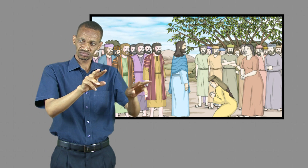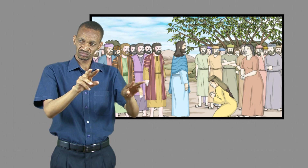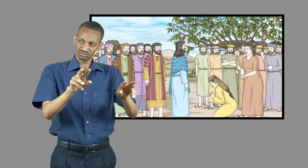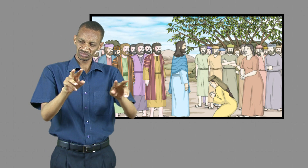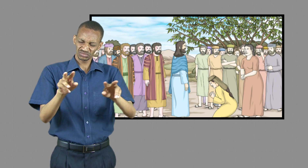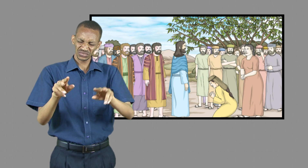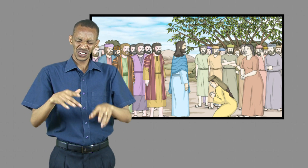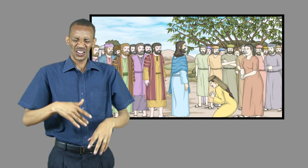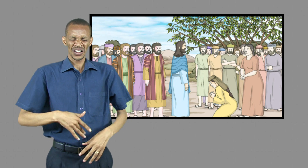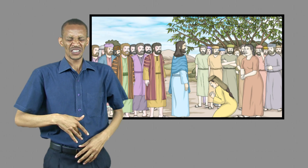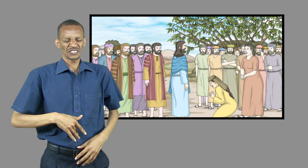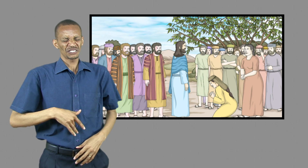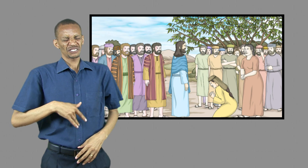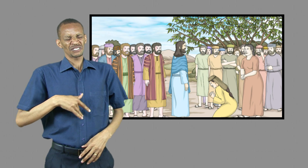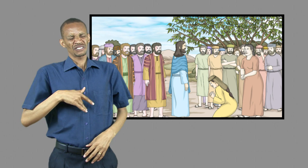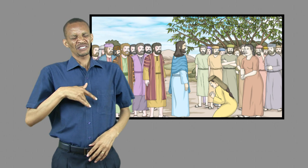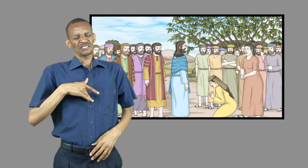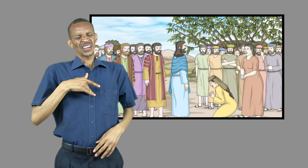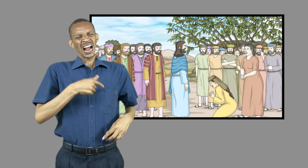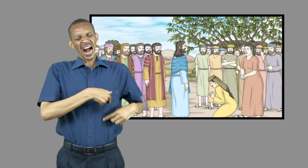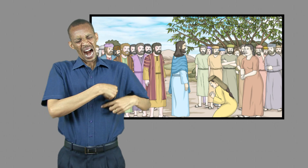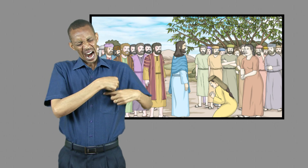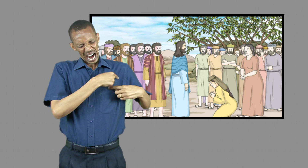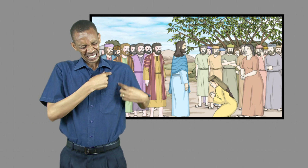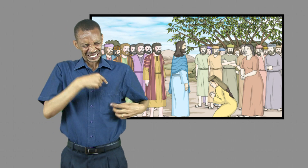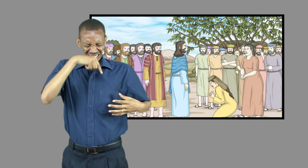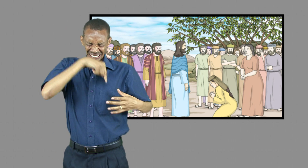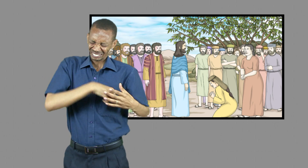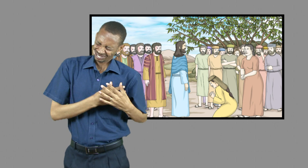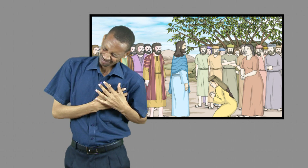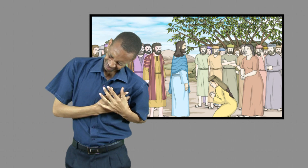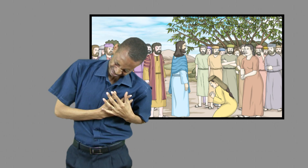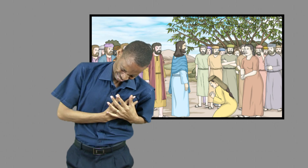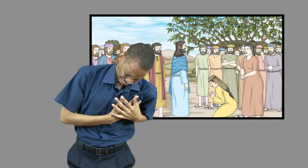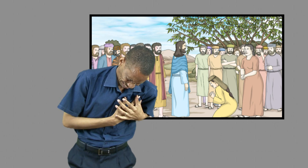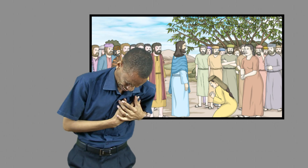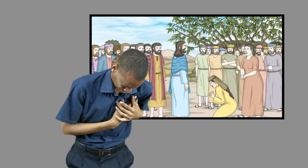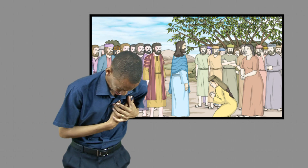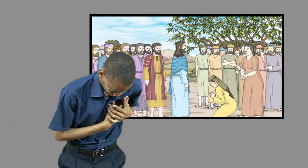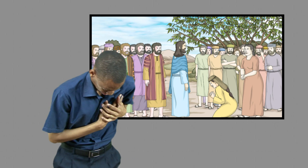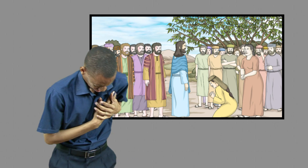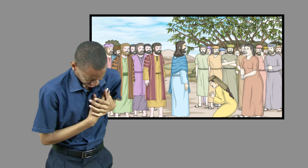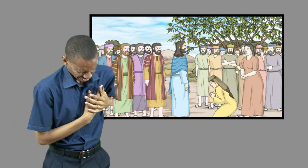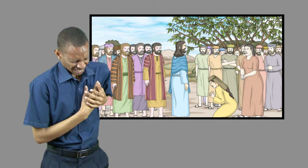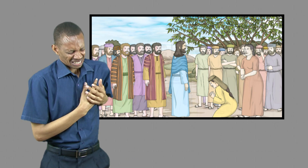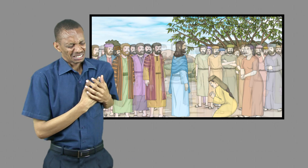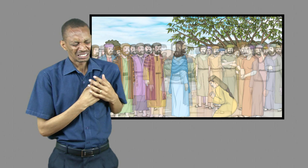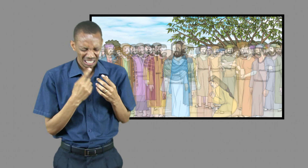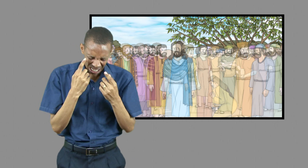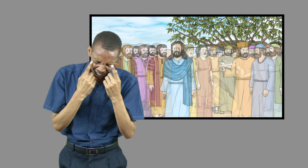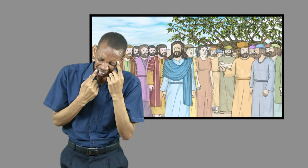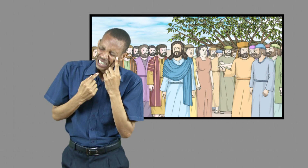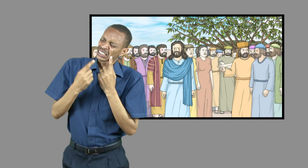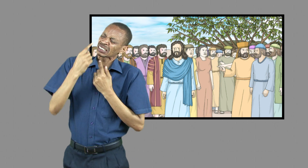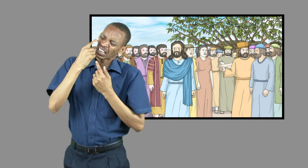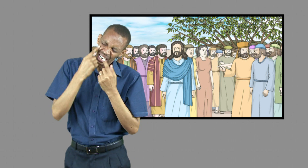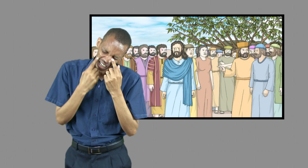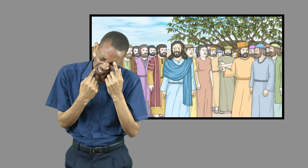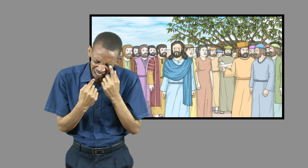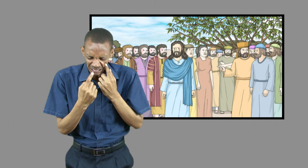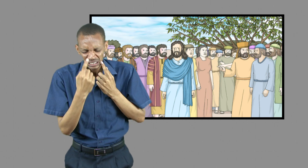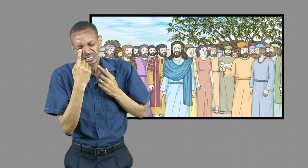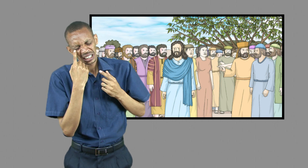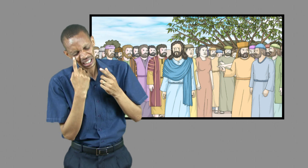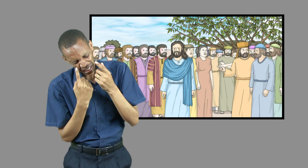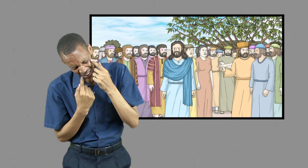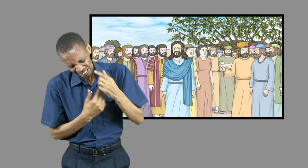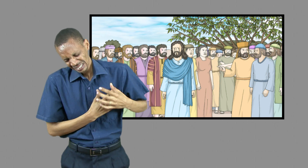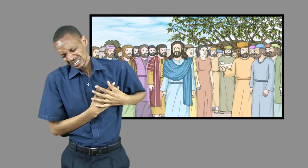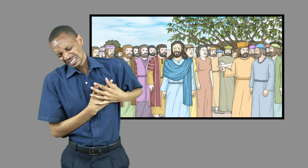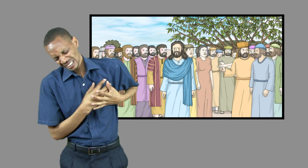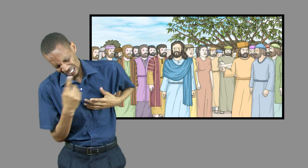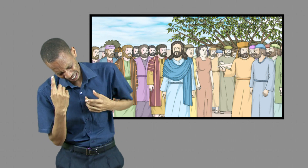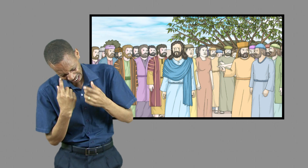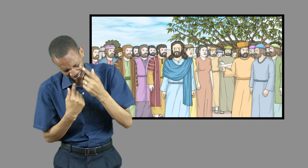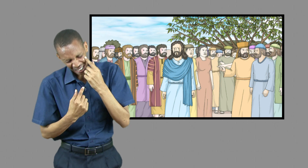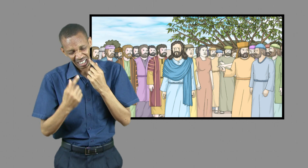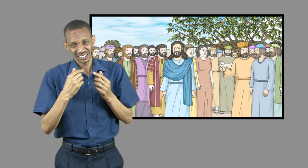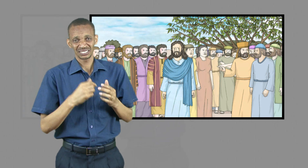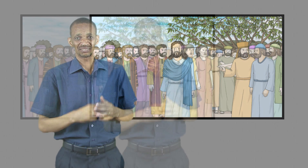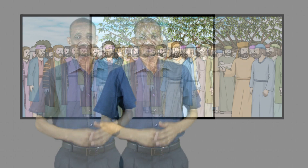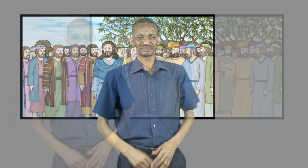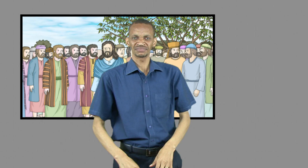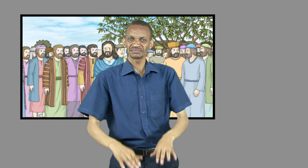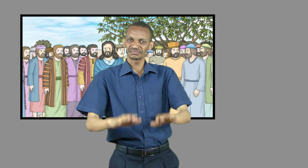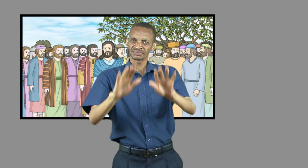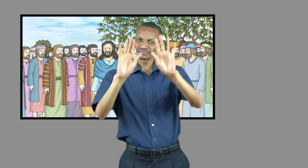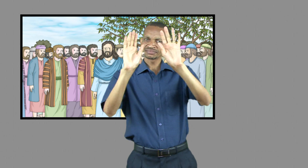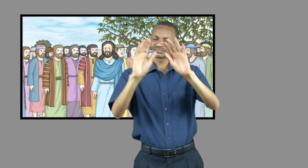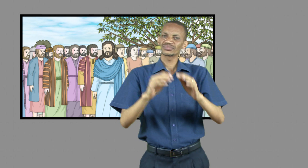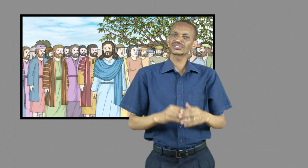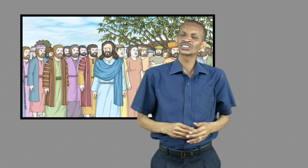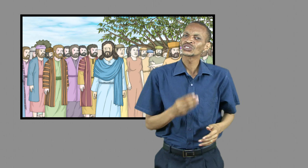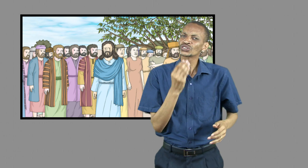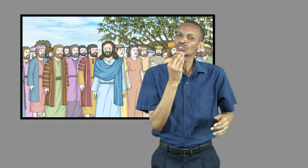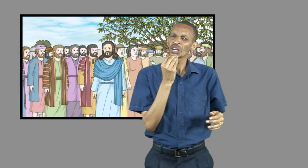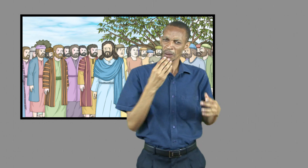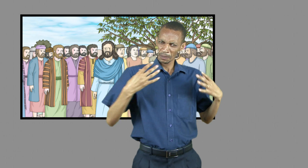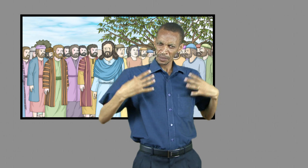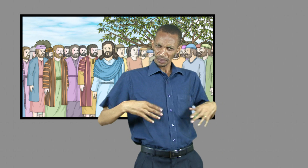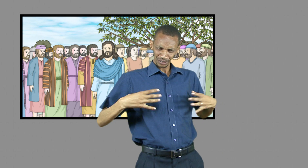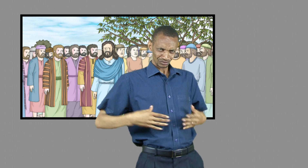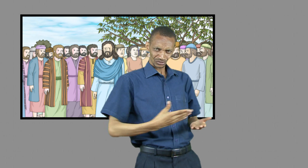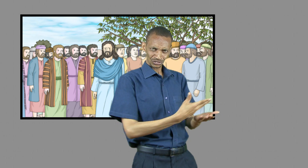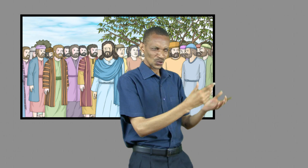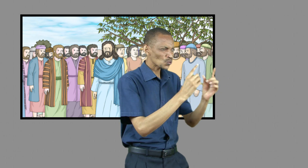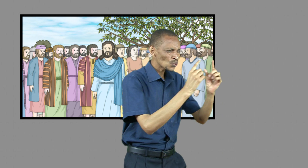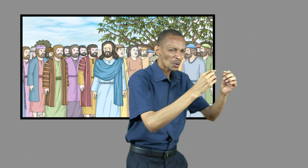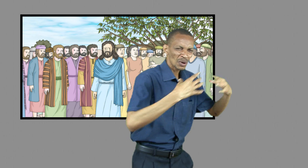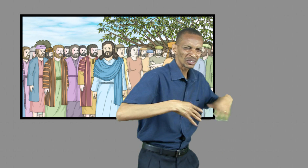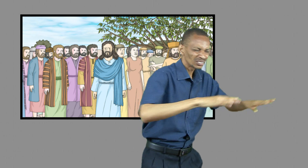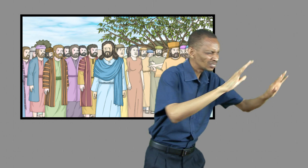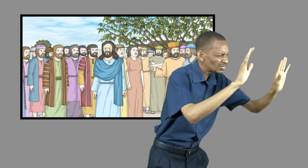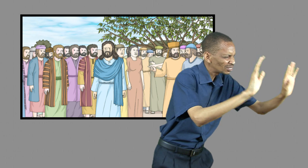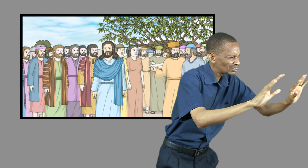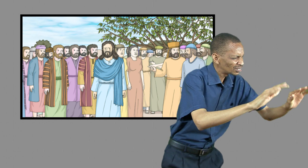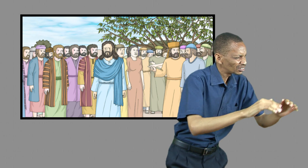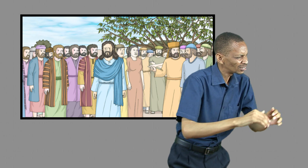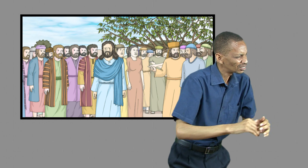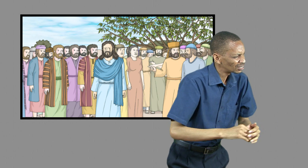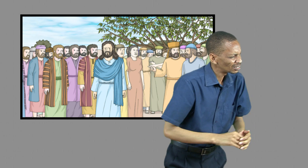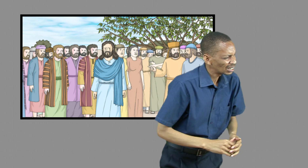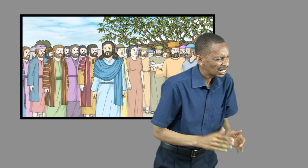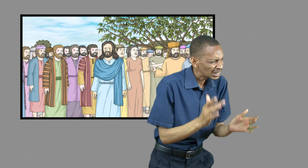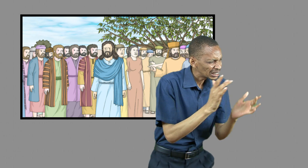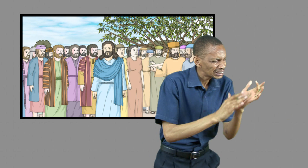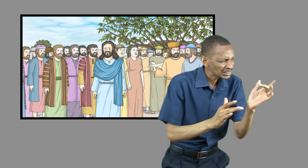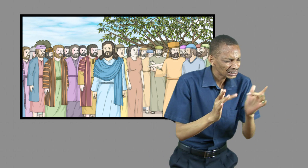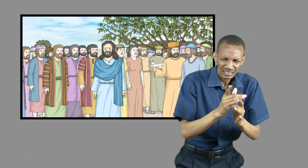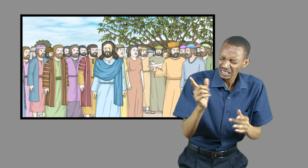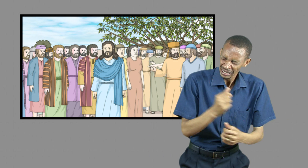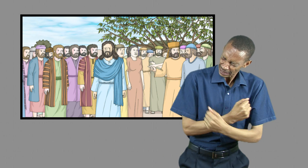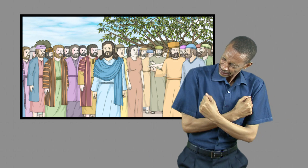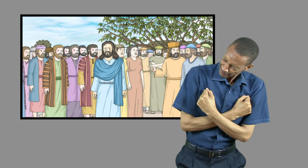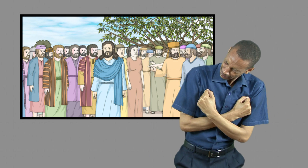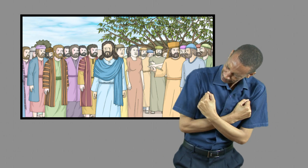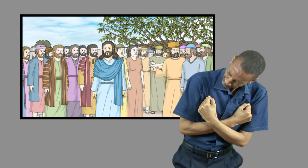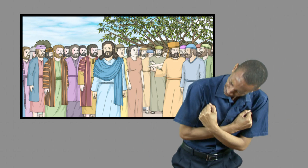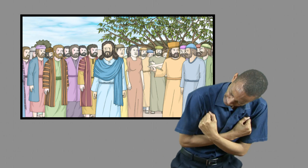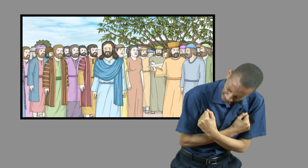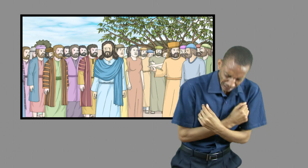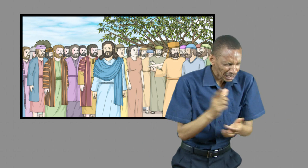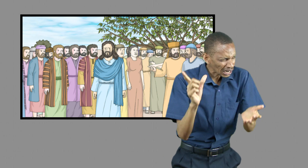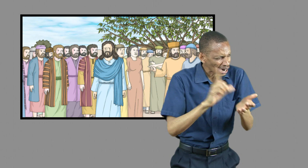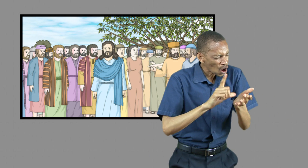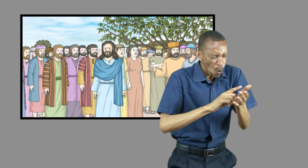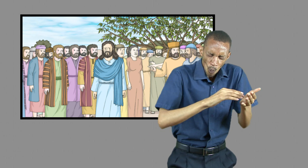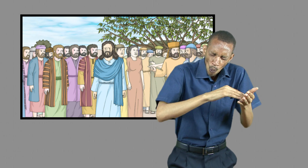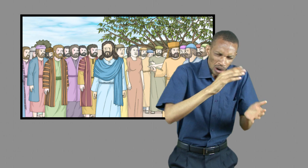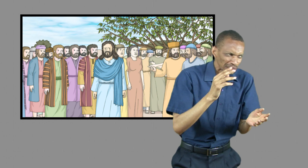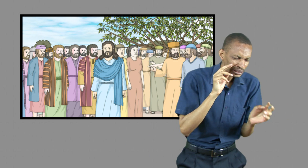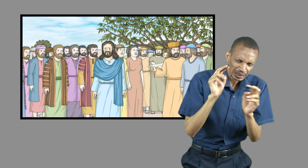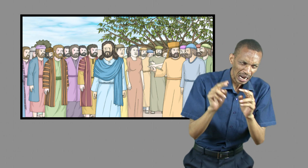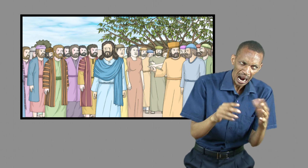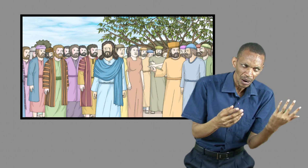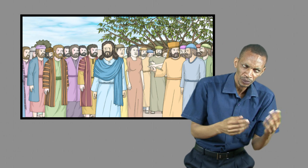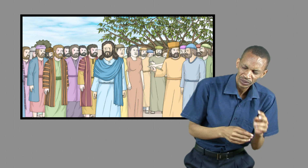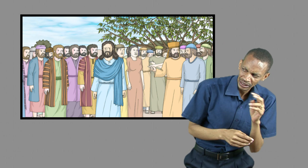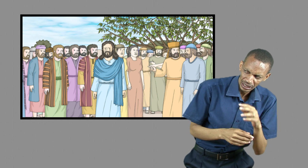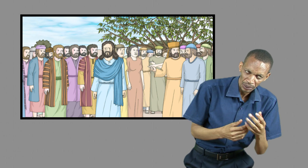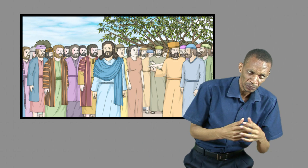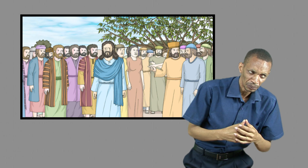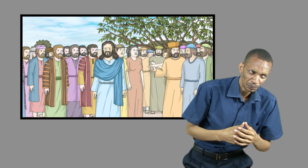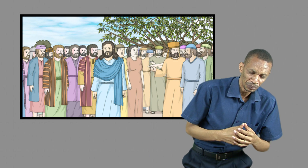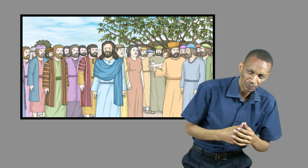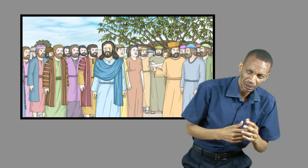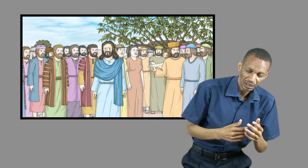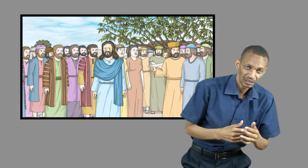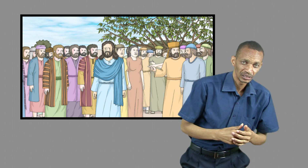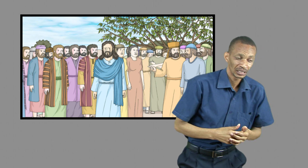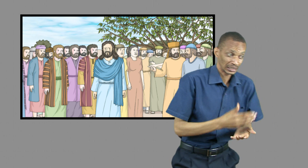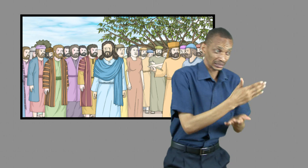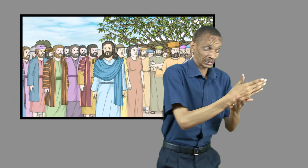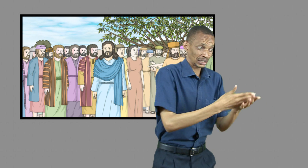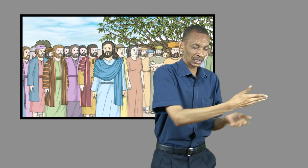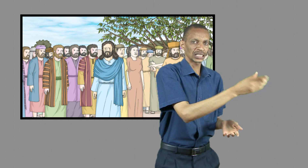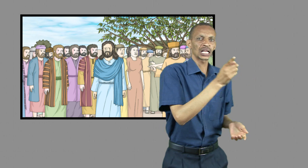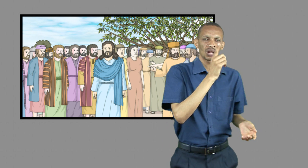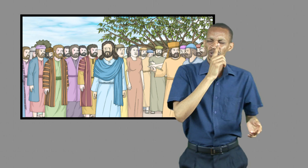“Where have you put him?” He asked. “Come and see, Lord,” they answered. Jesus wept.